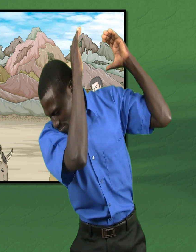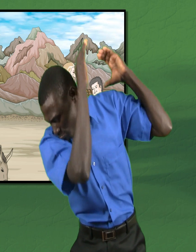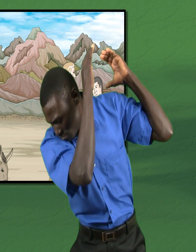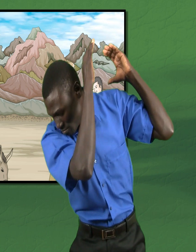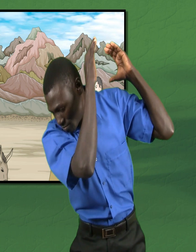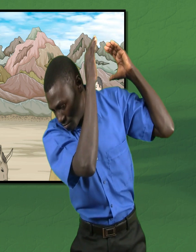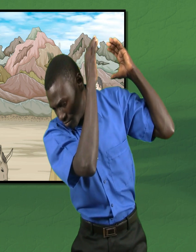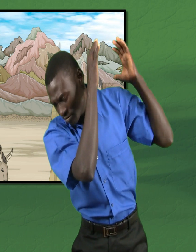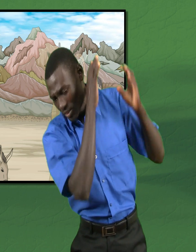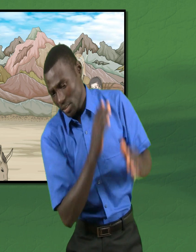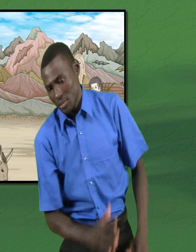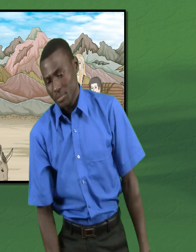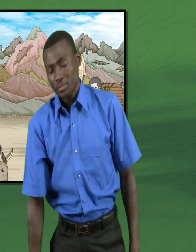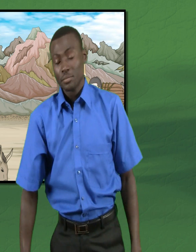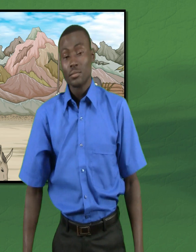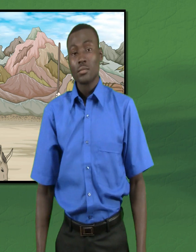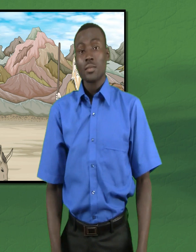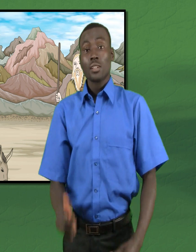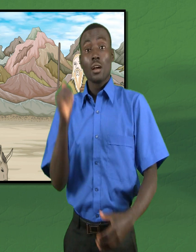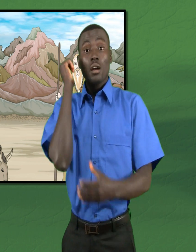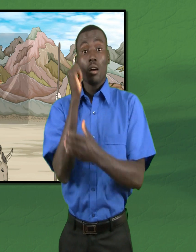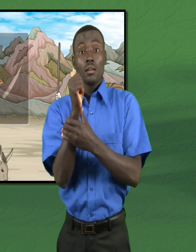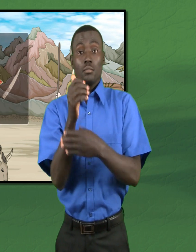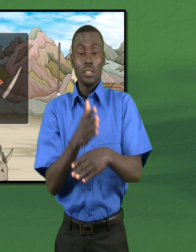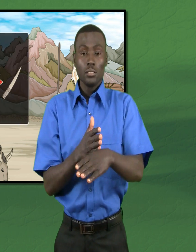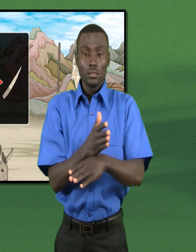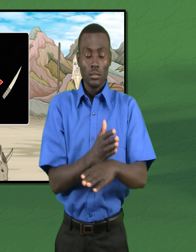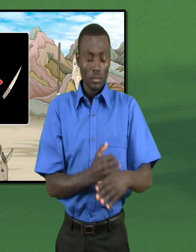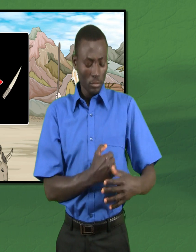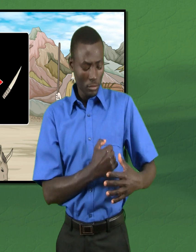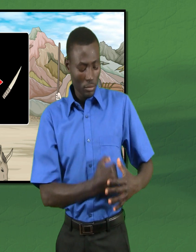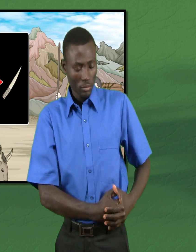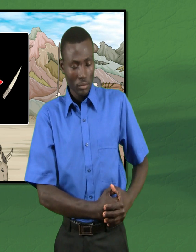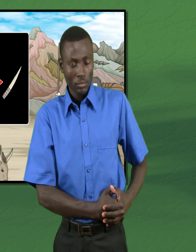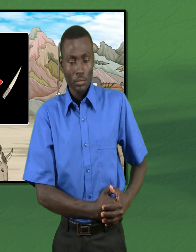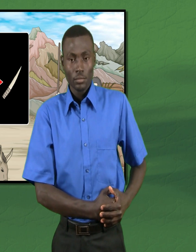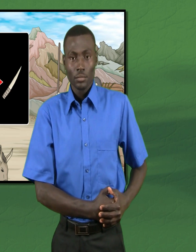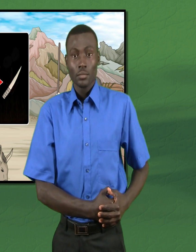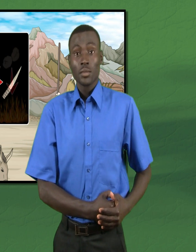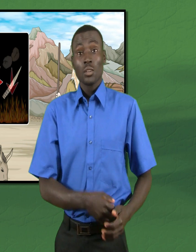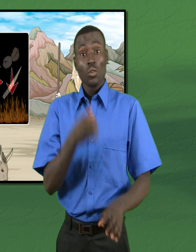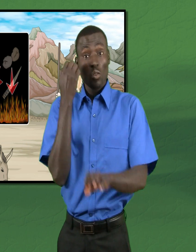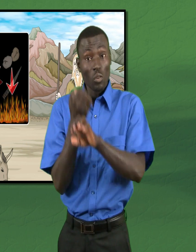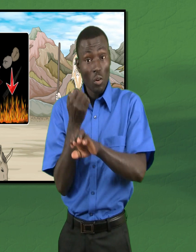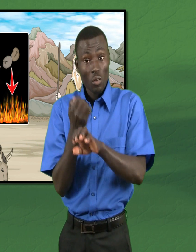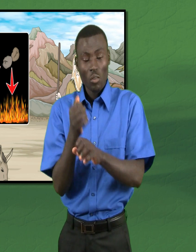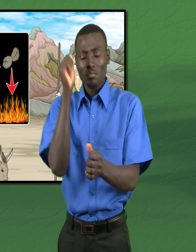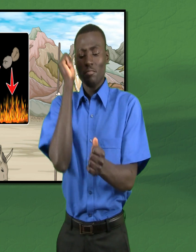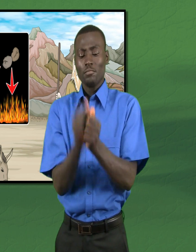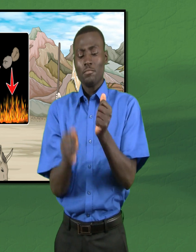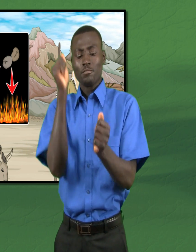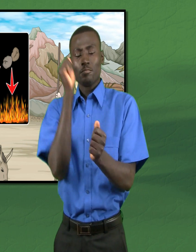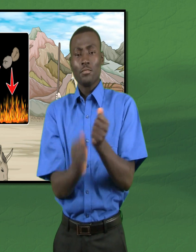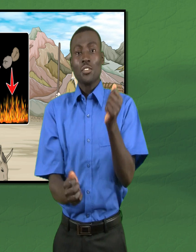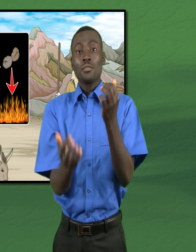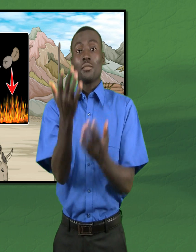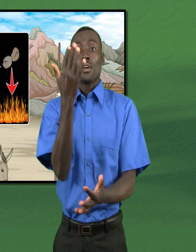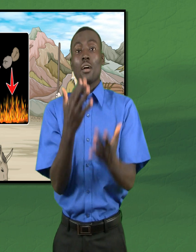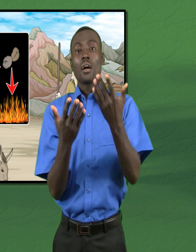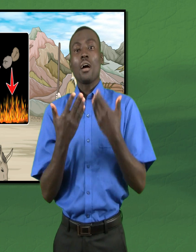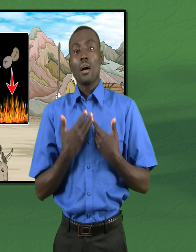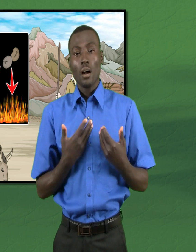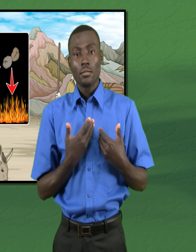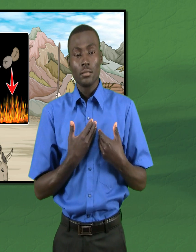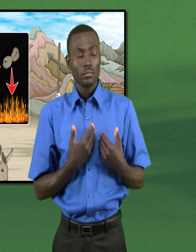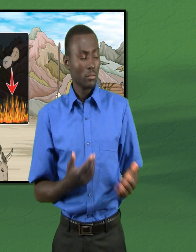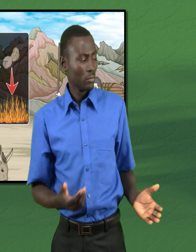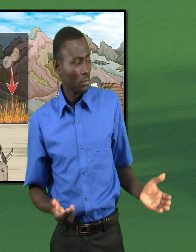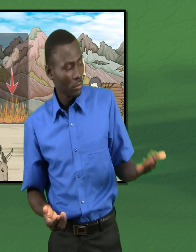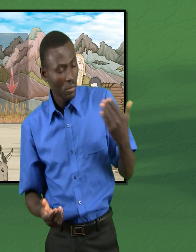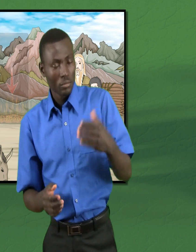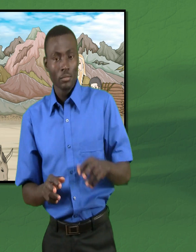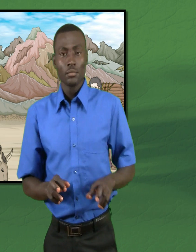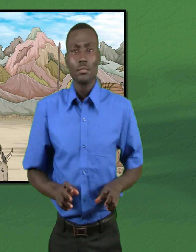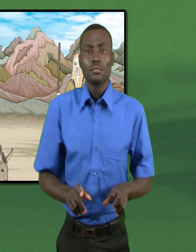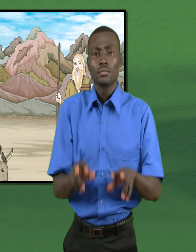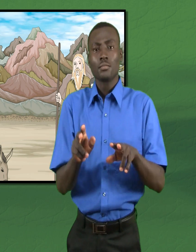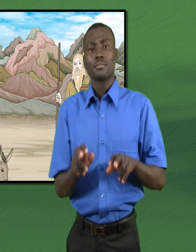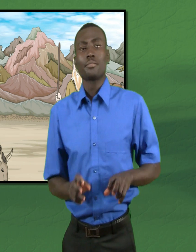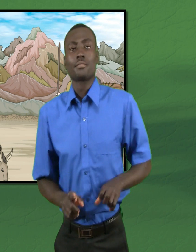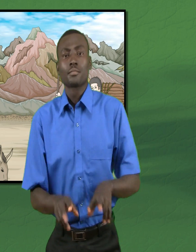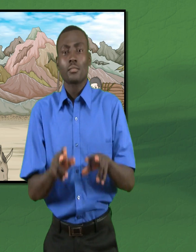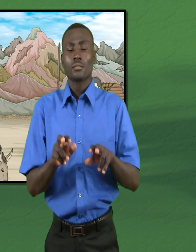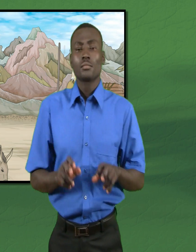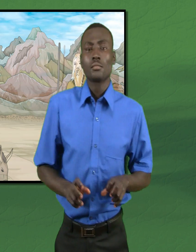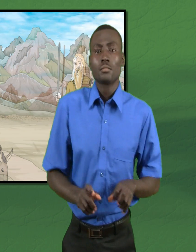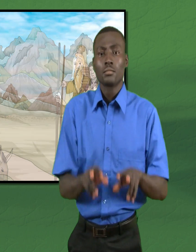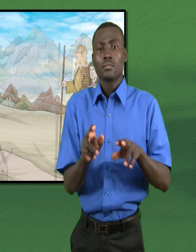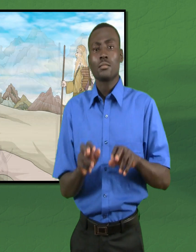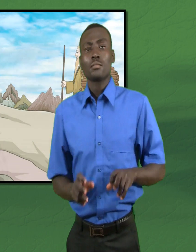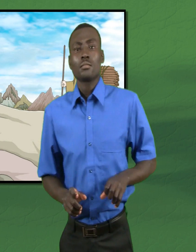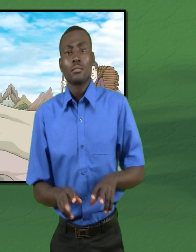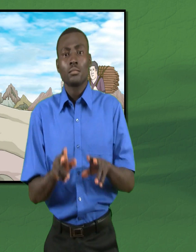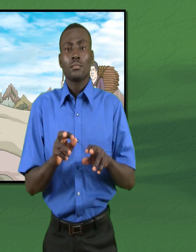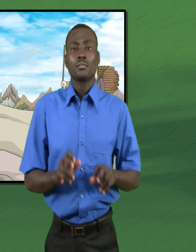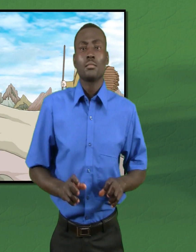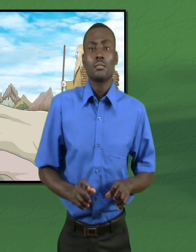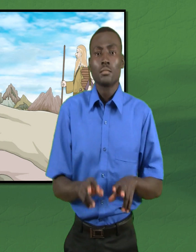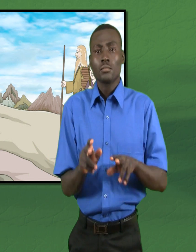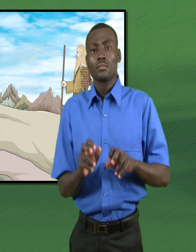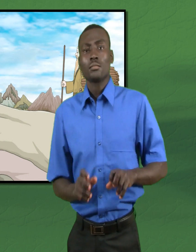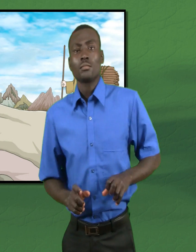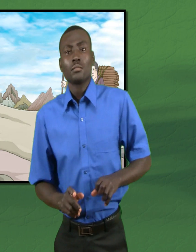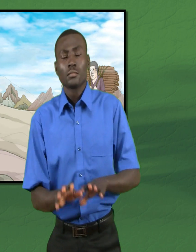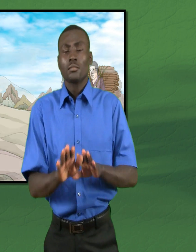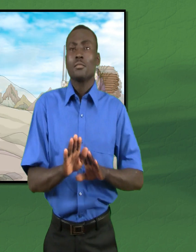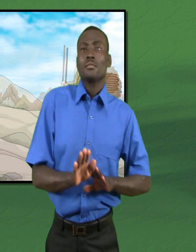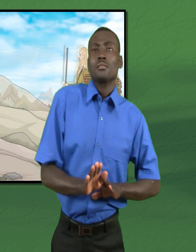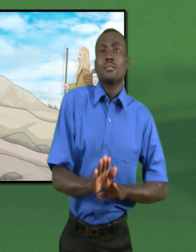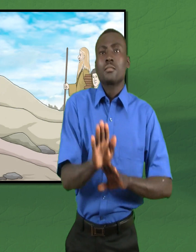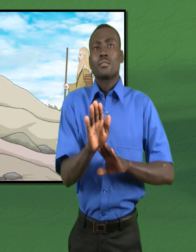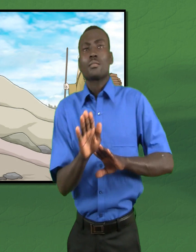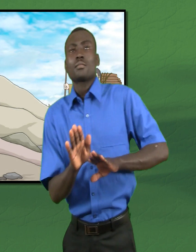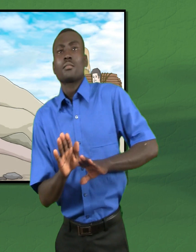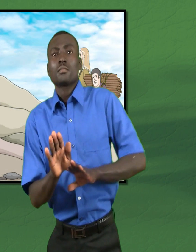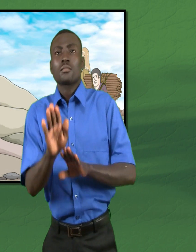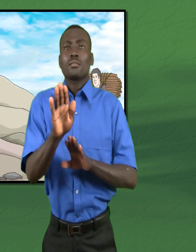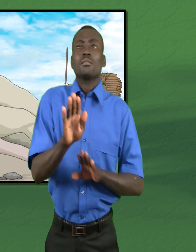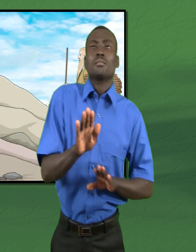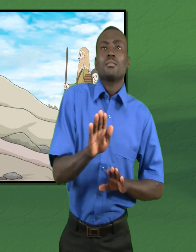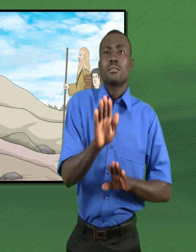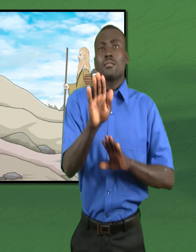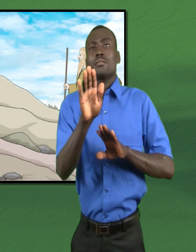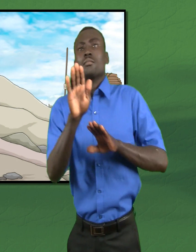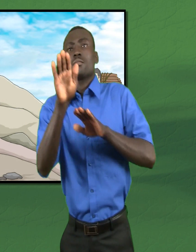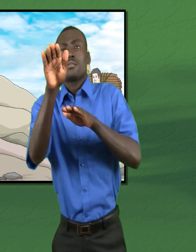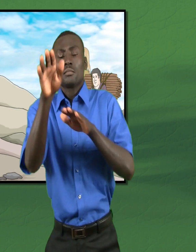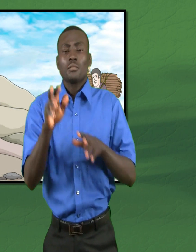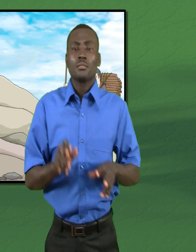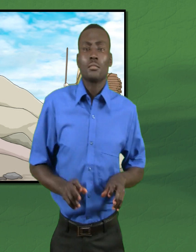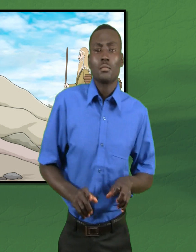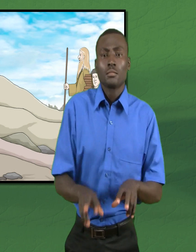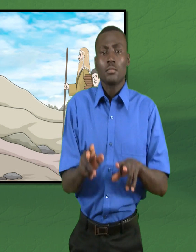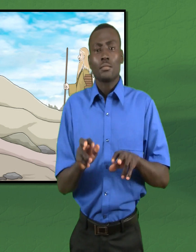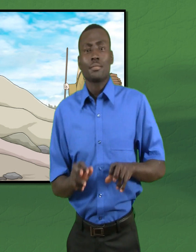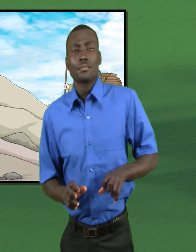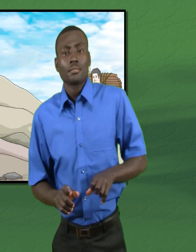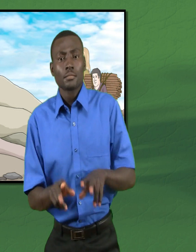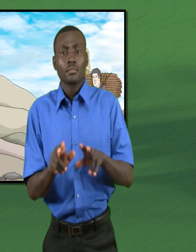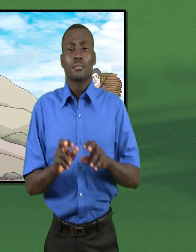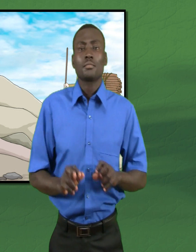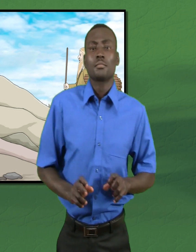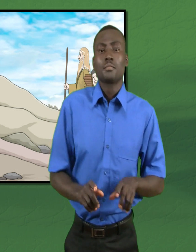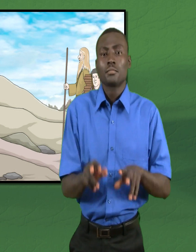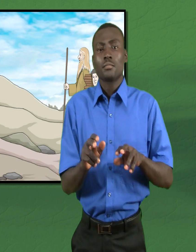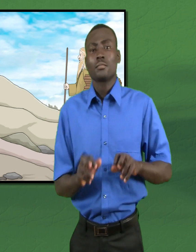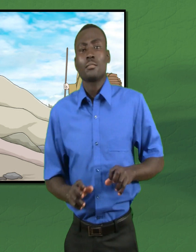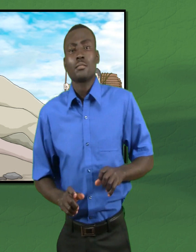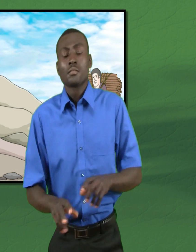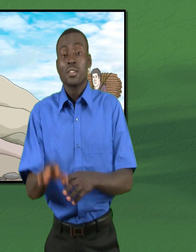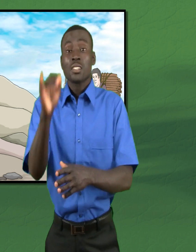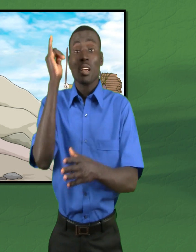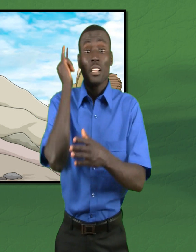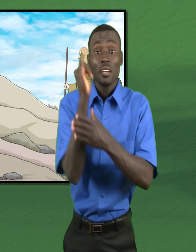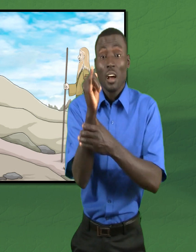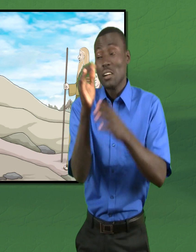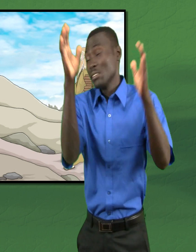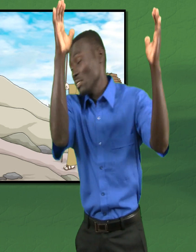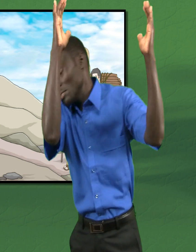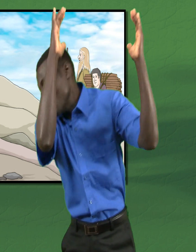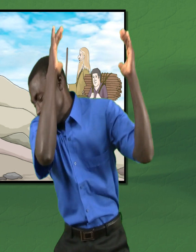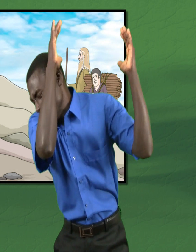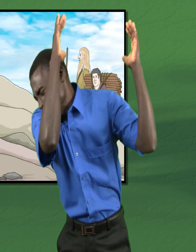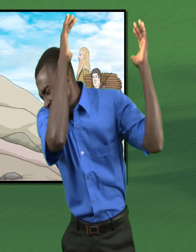He himself carried the fire and the sacrificial knife, and the two of them walked on together.